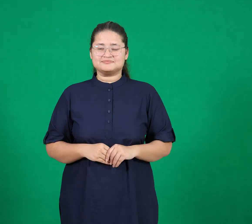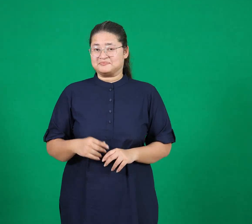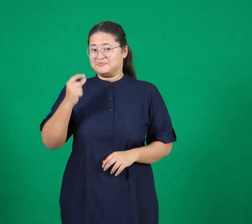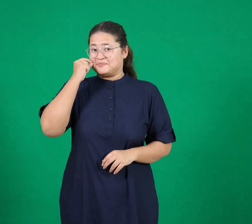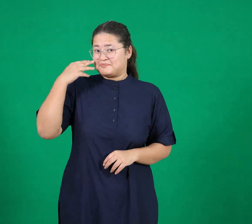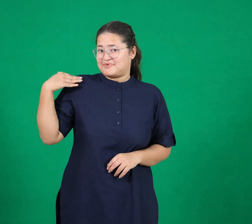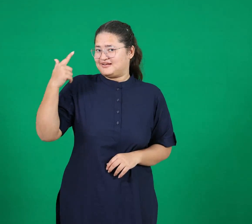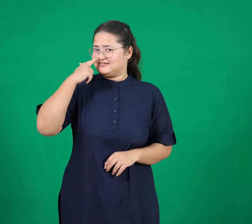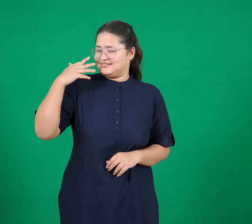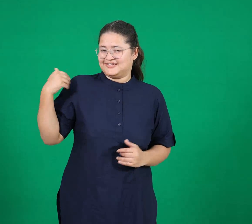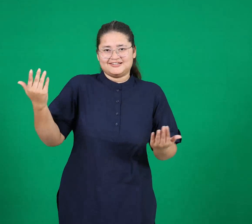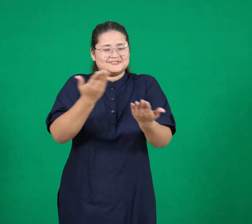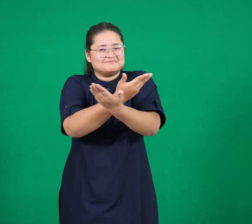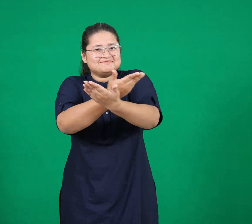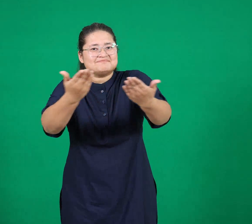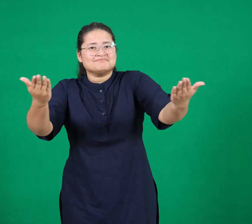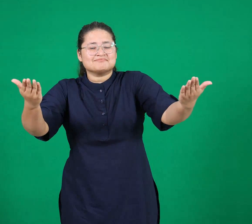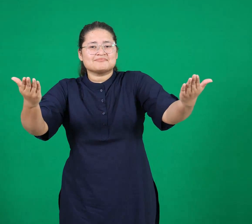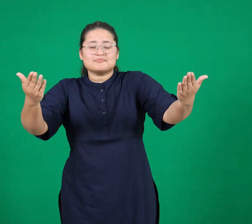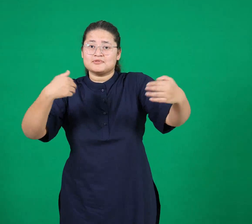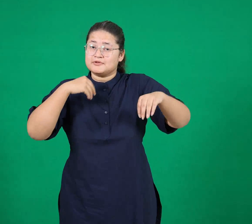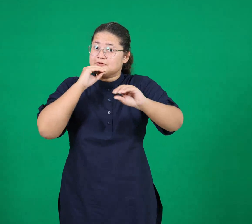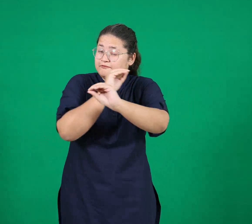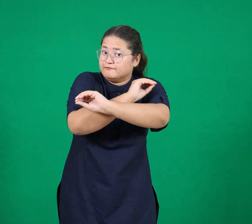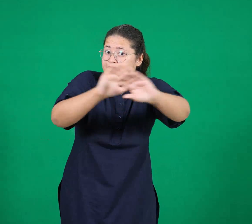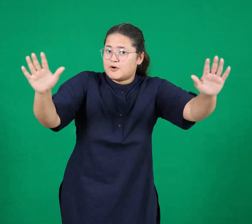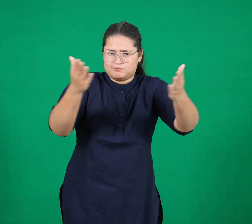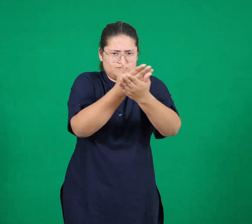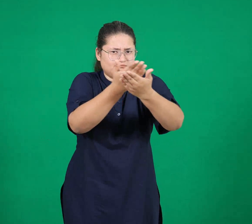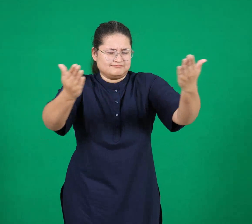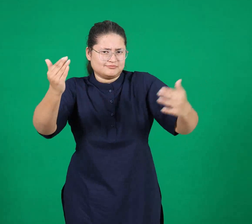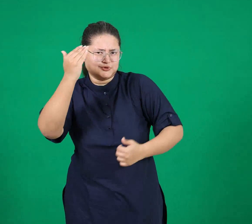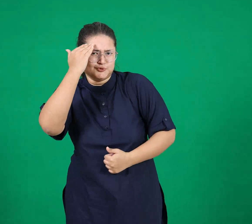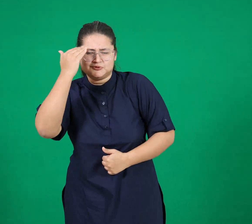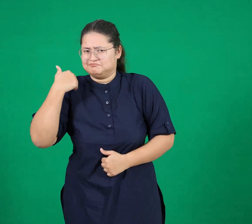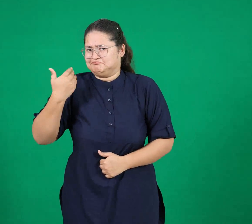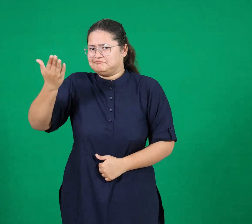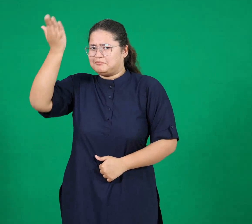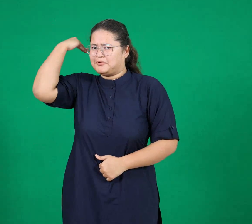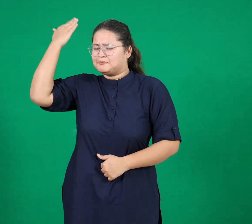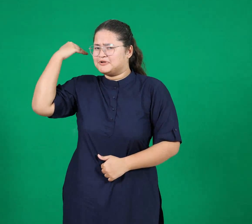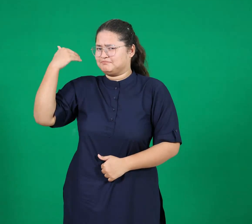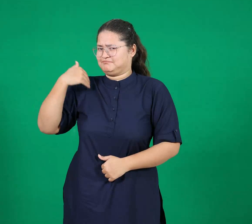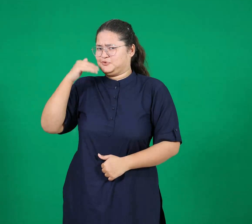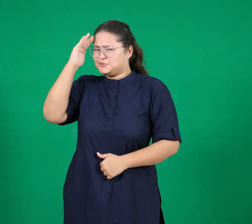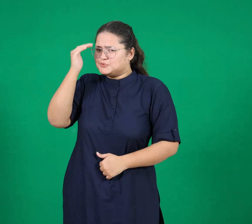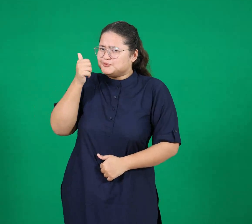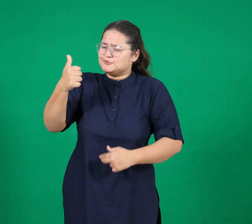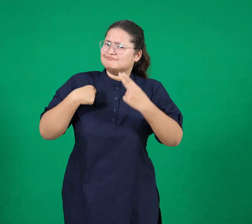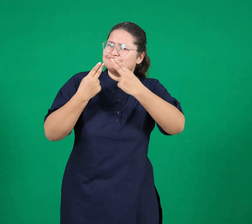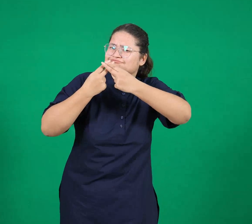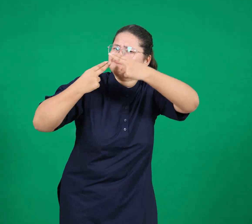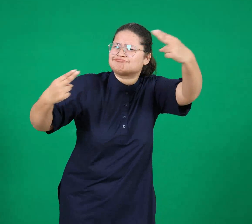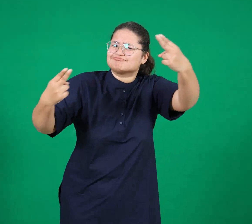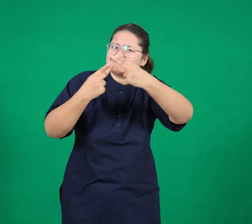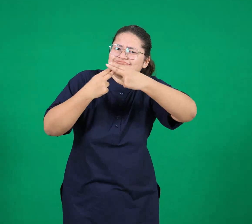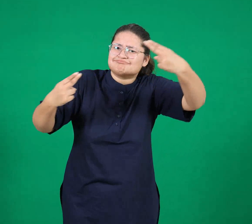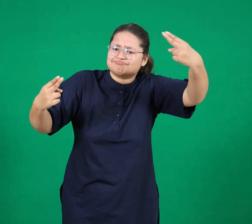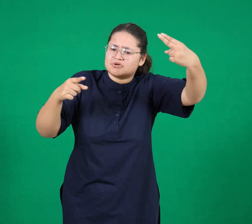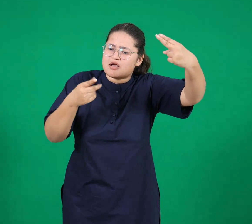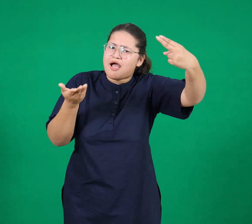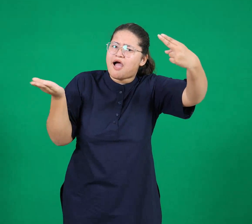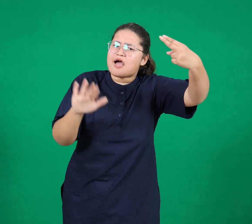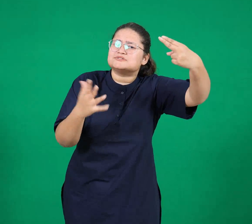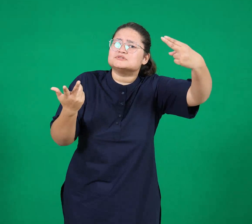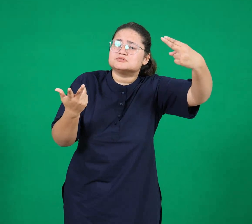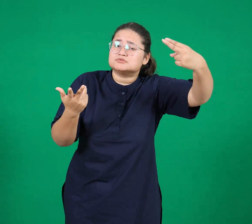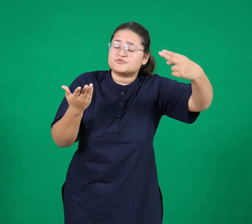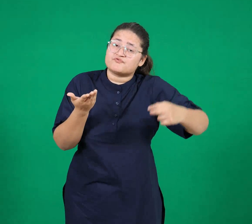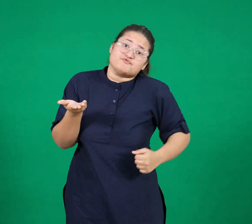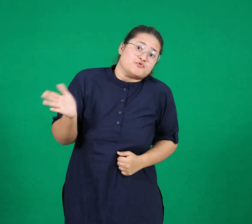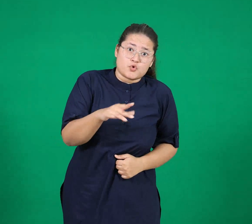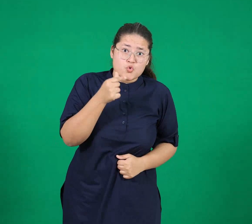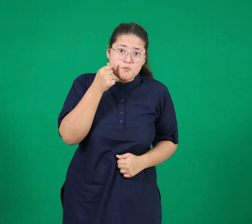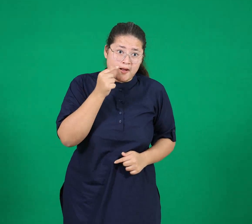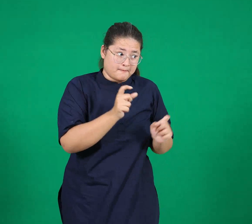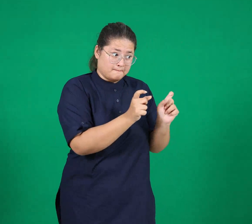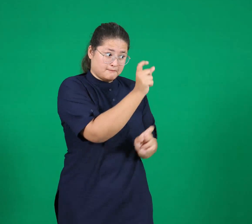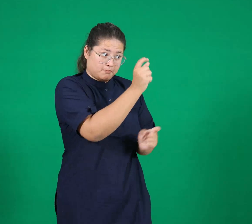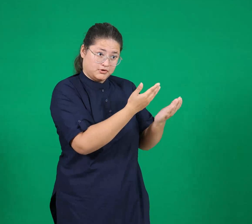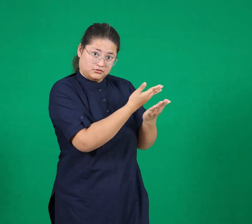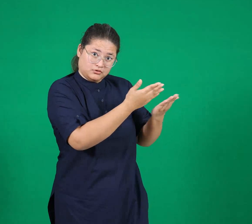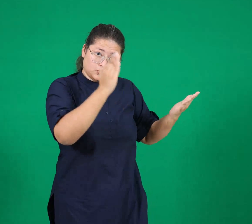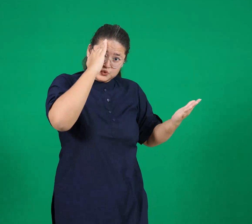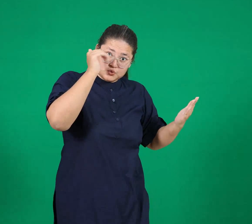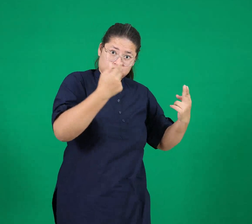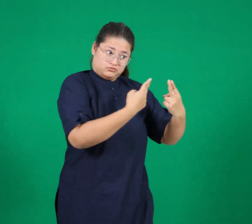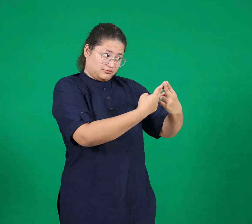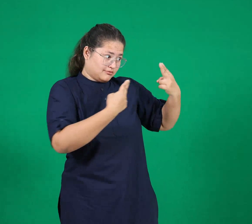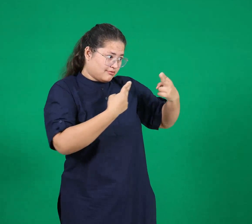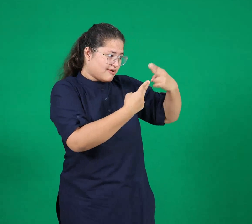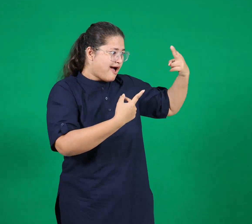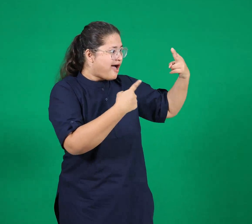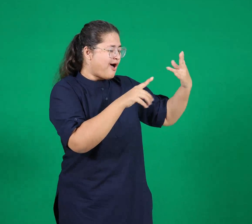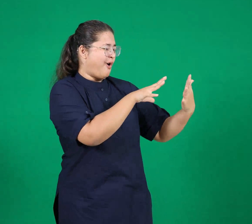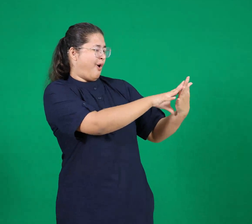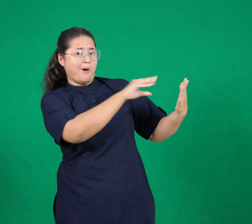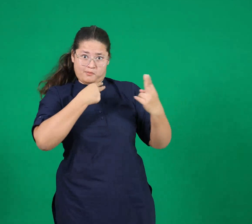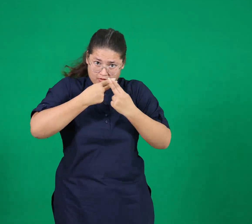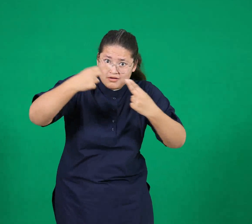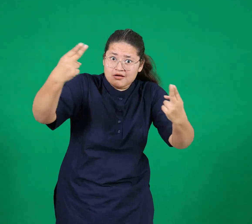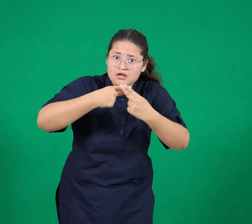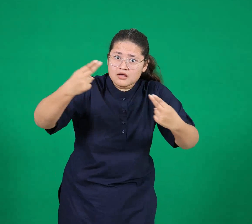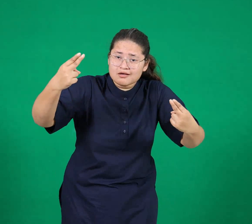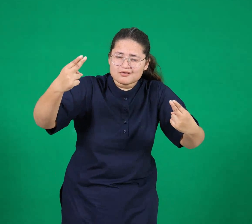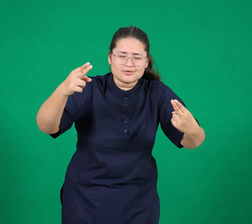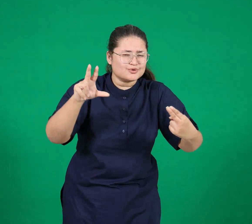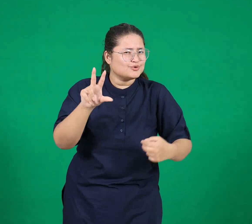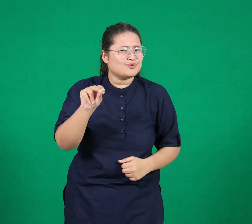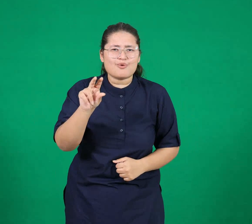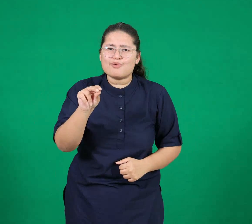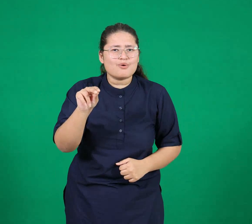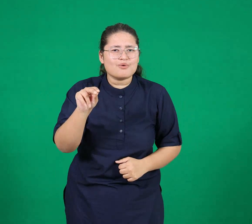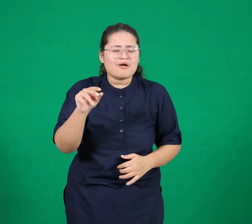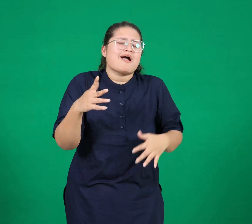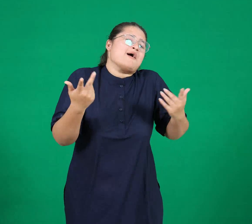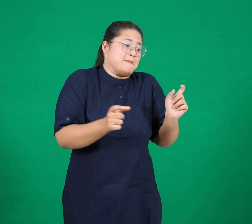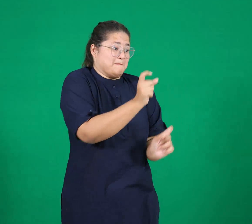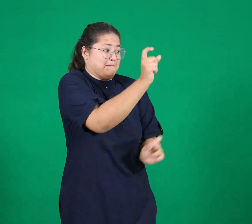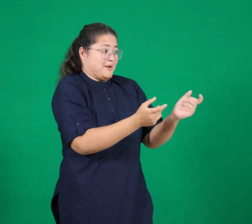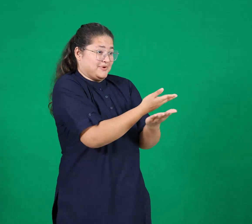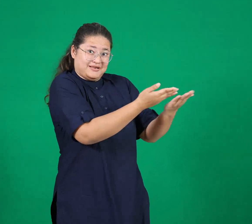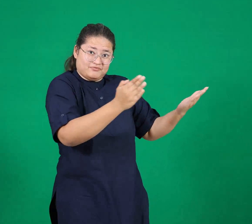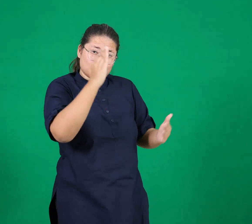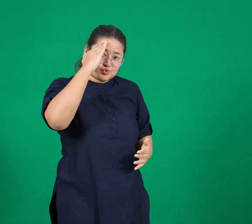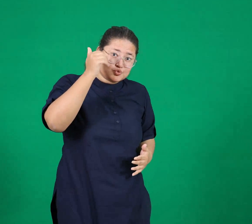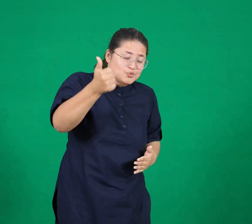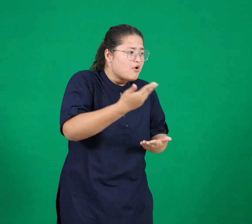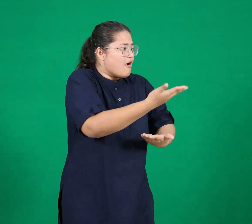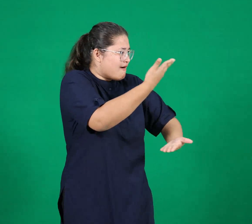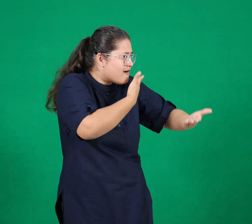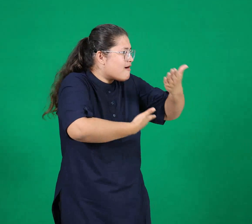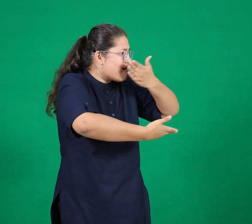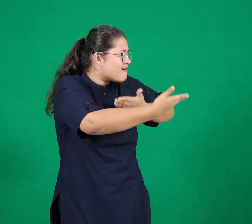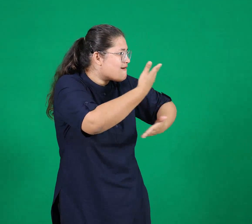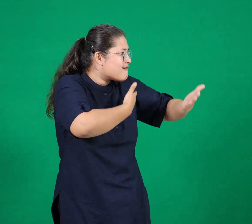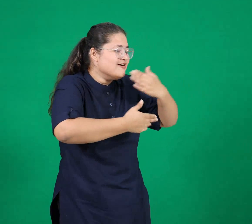For I certify to you, brothers, that the gospel I preached was not devised by man.